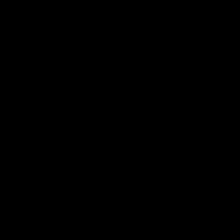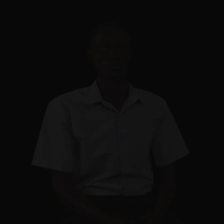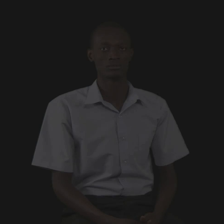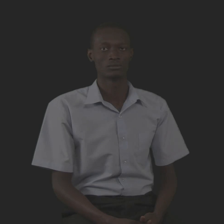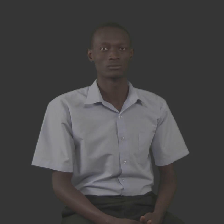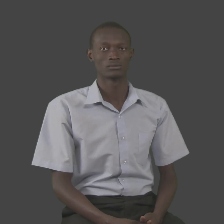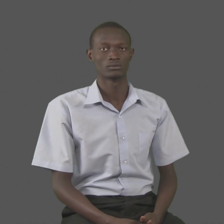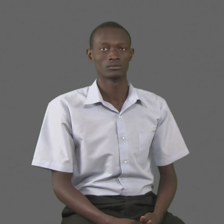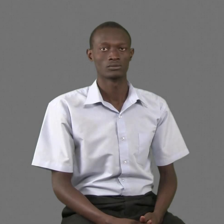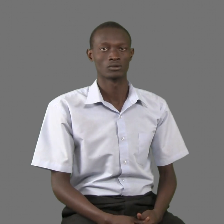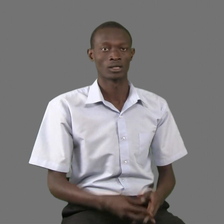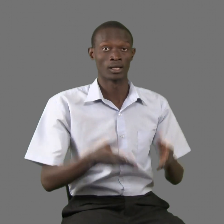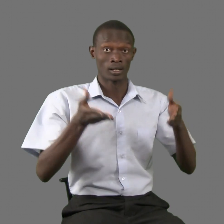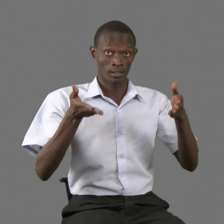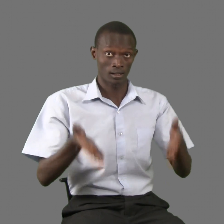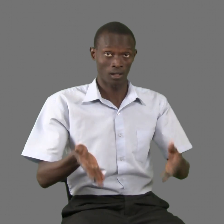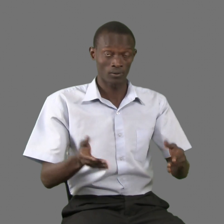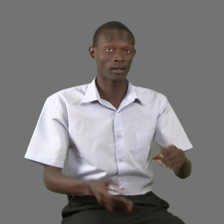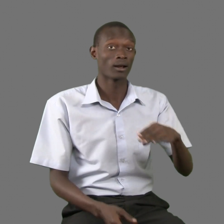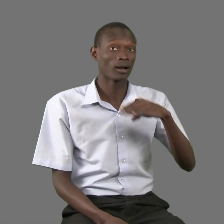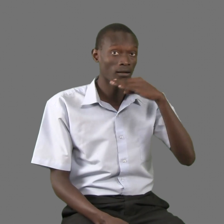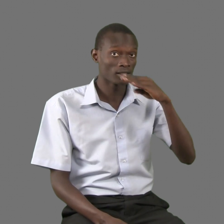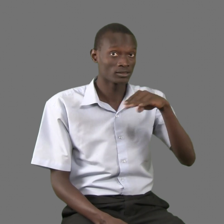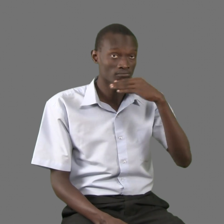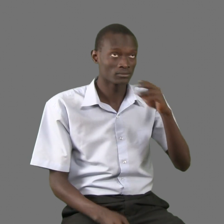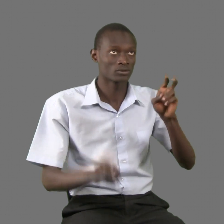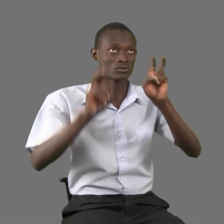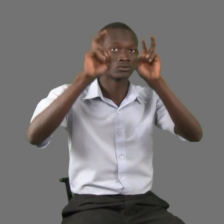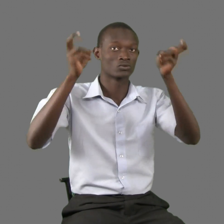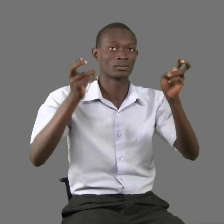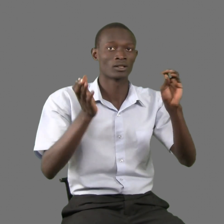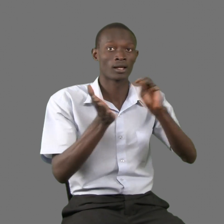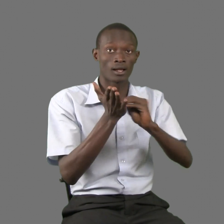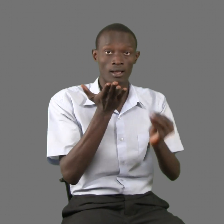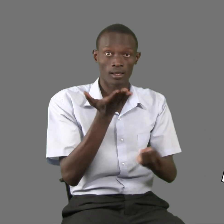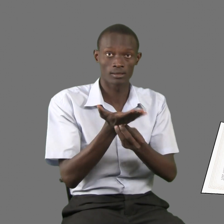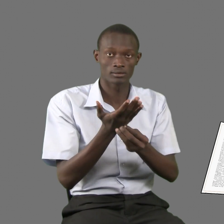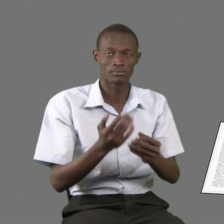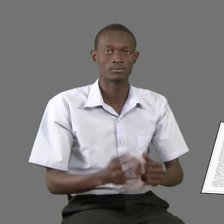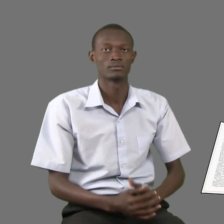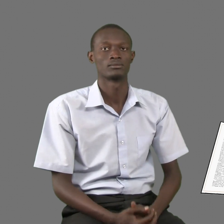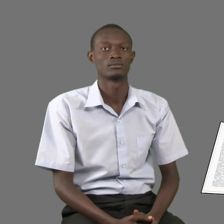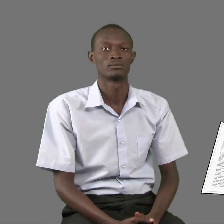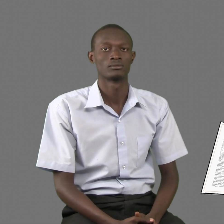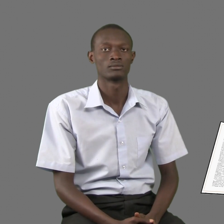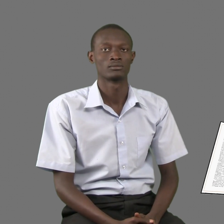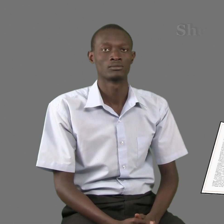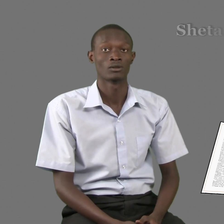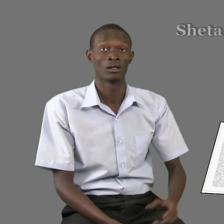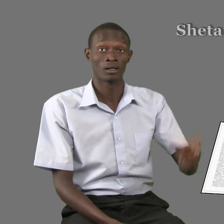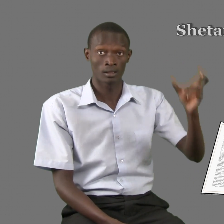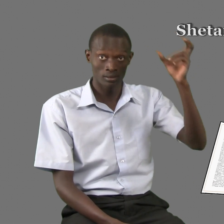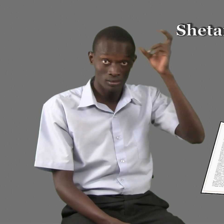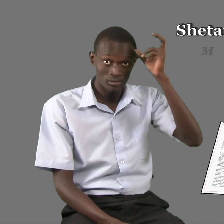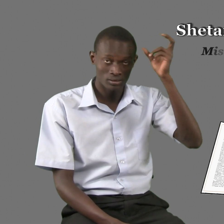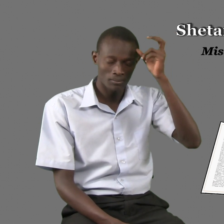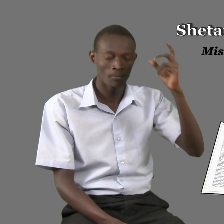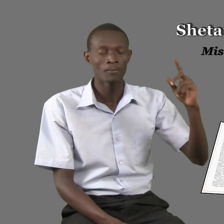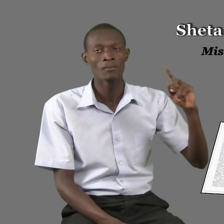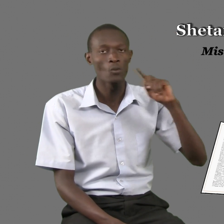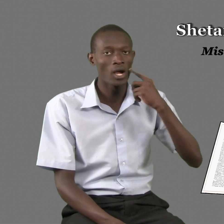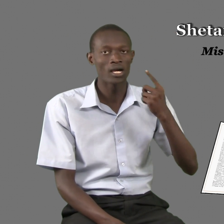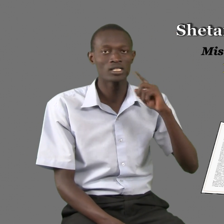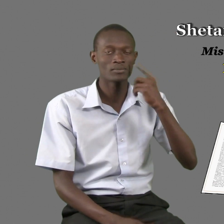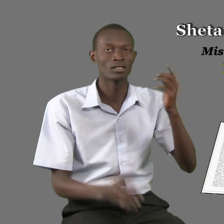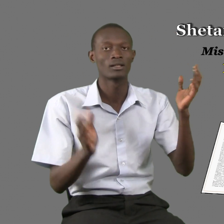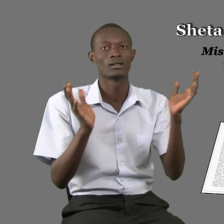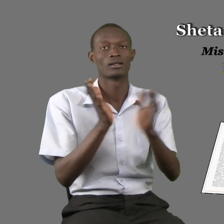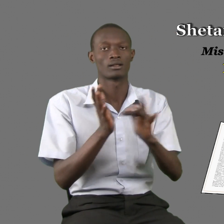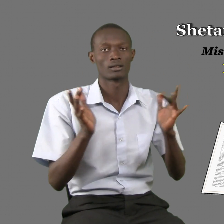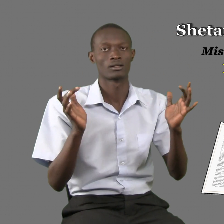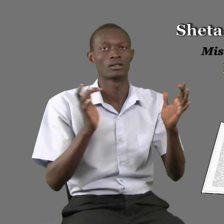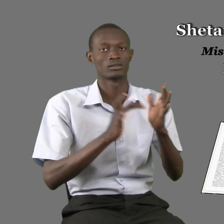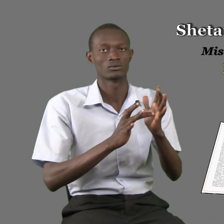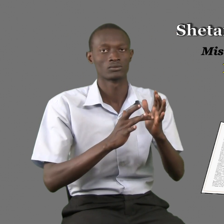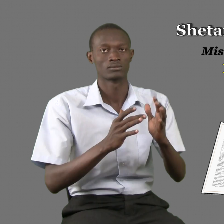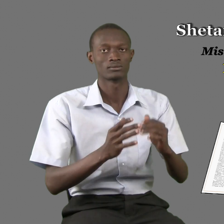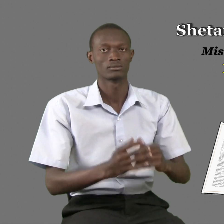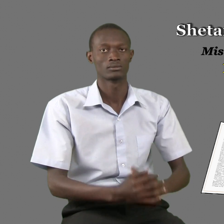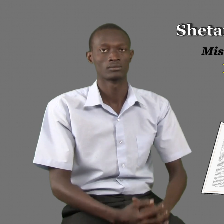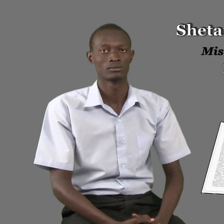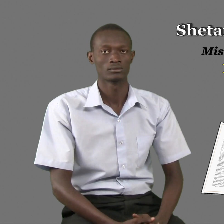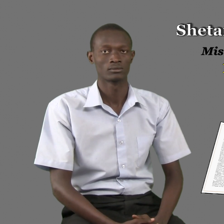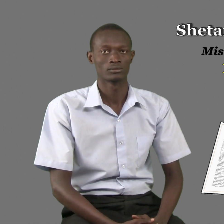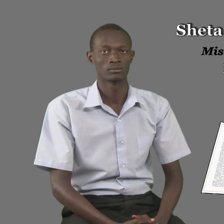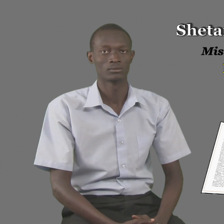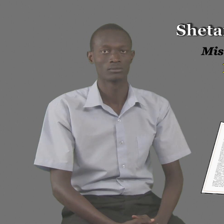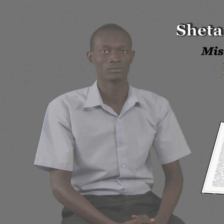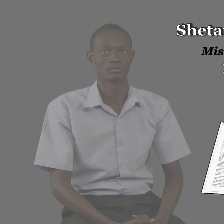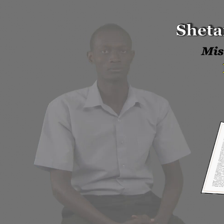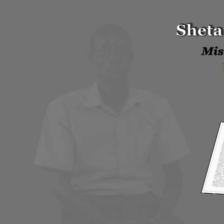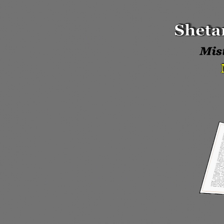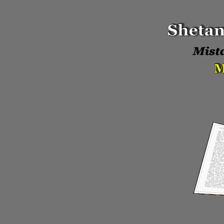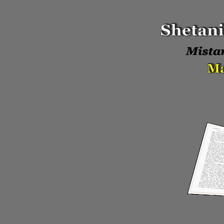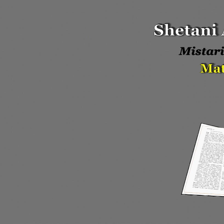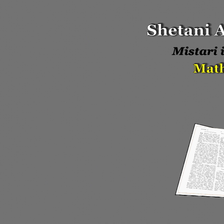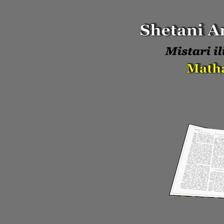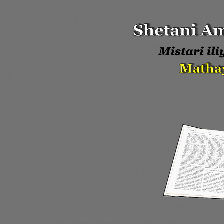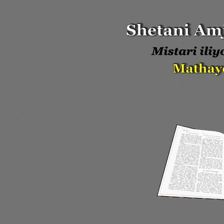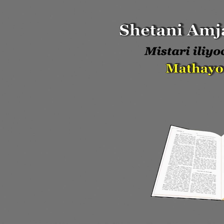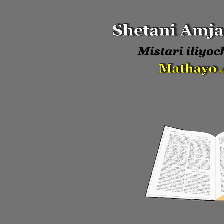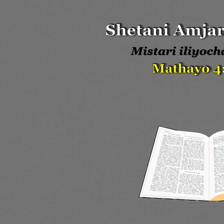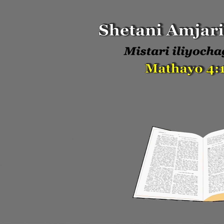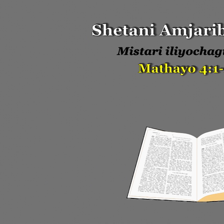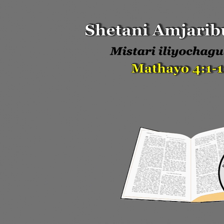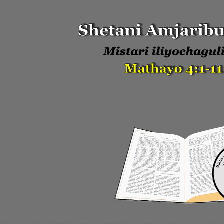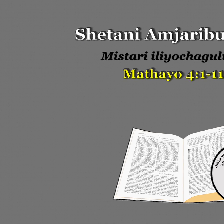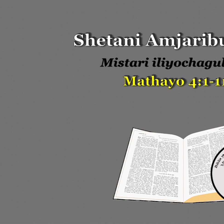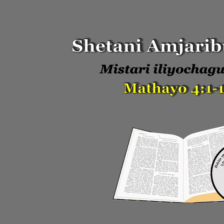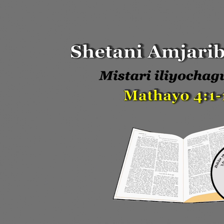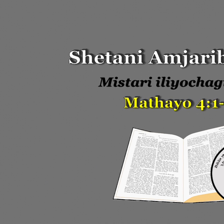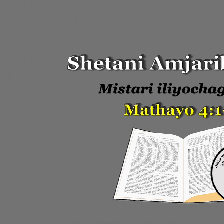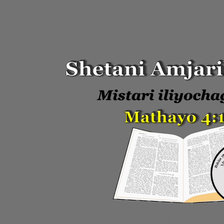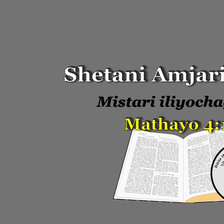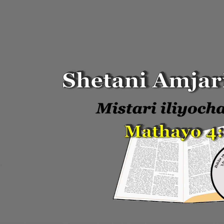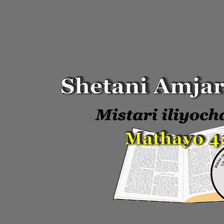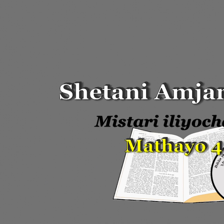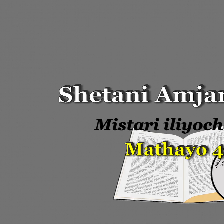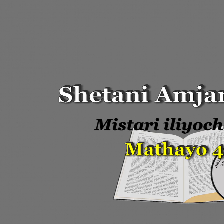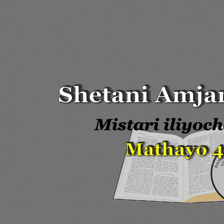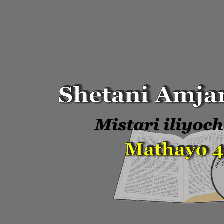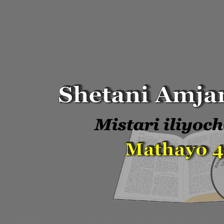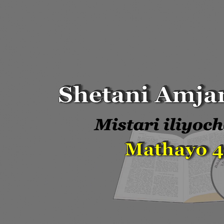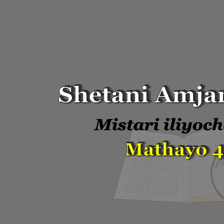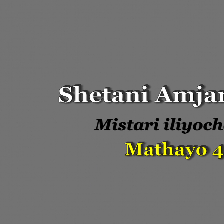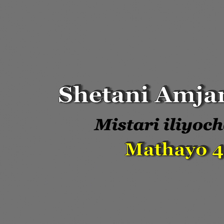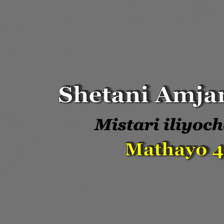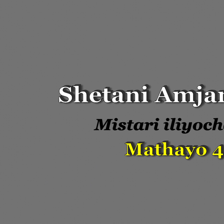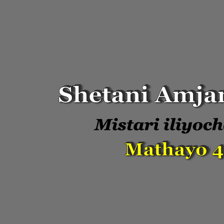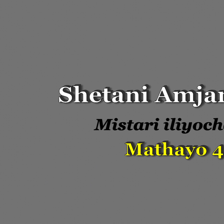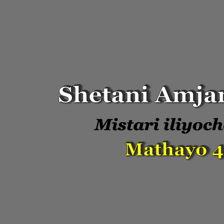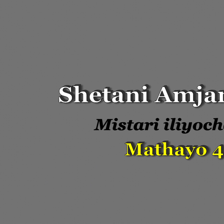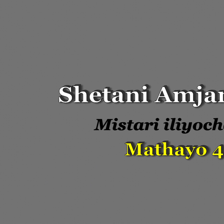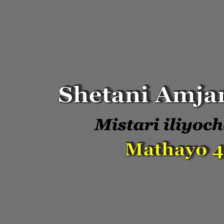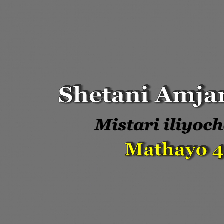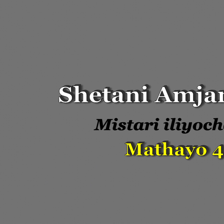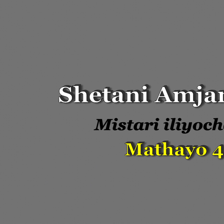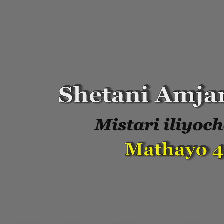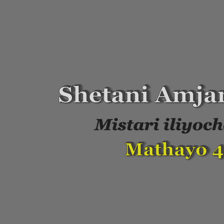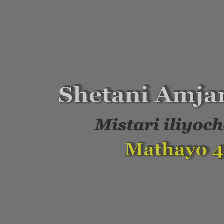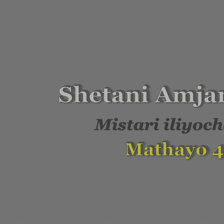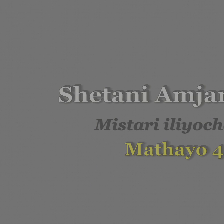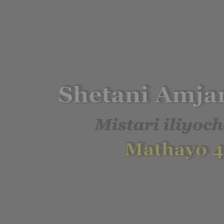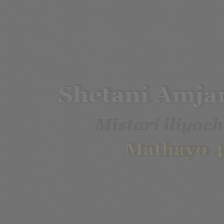The devil tempts Jesus